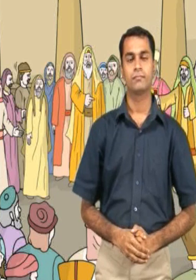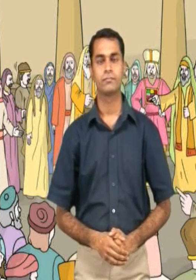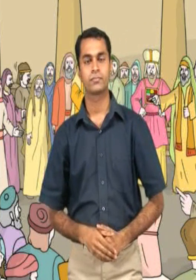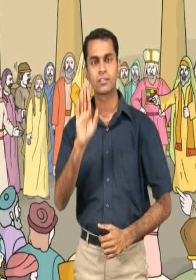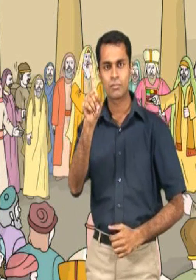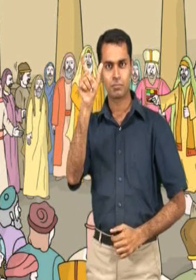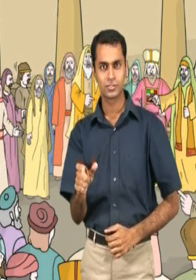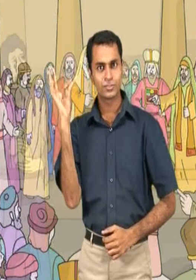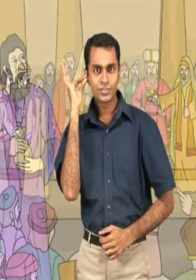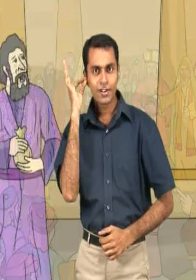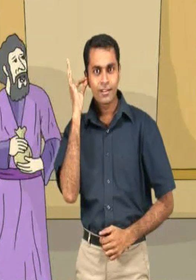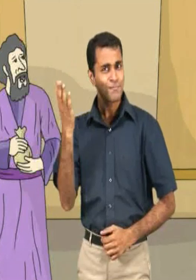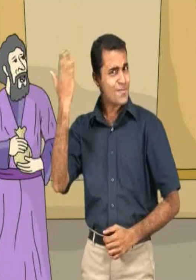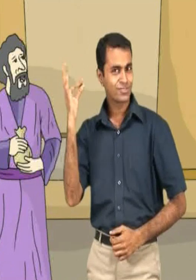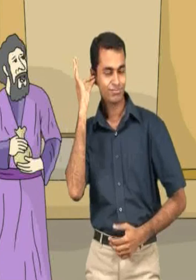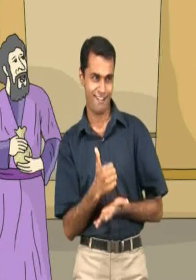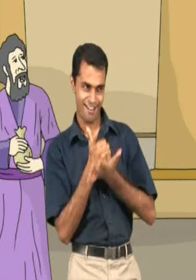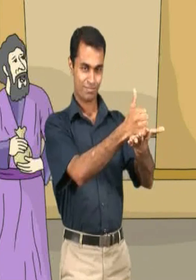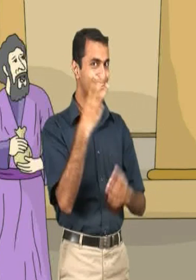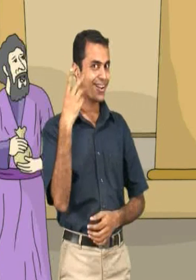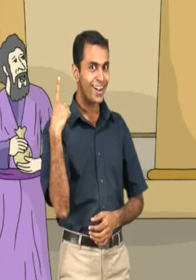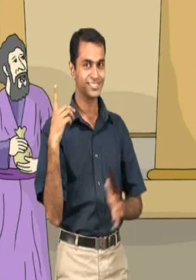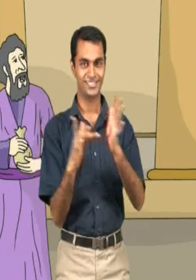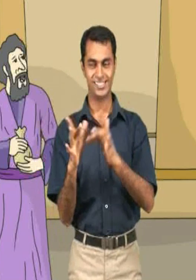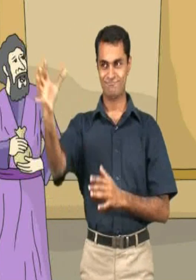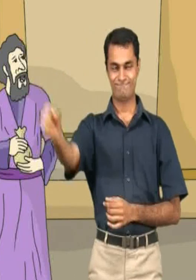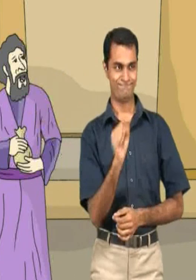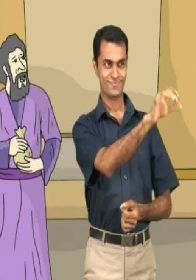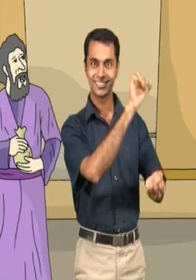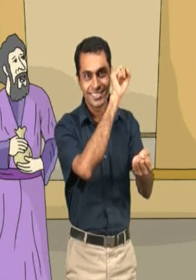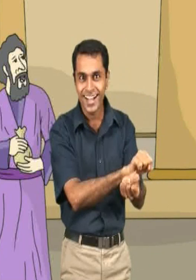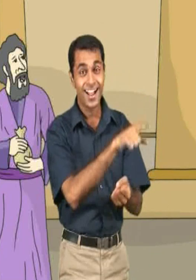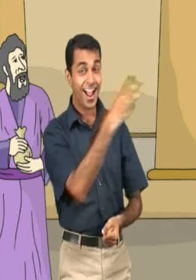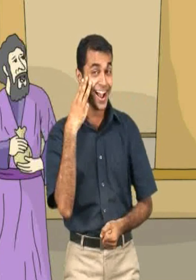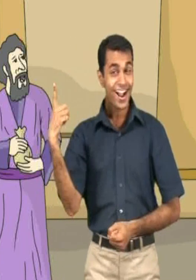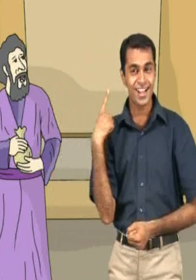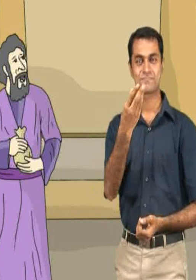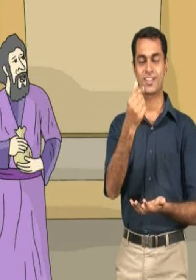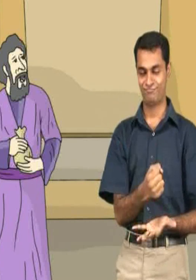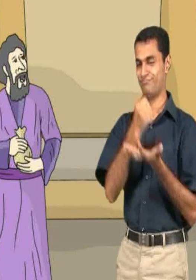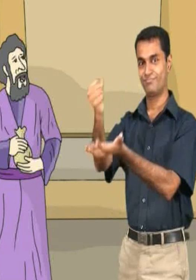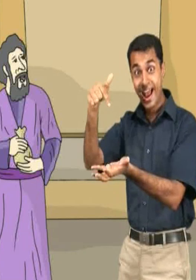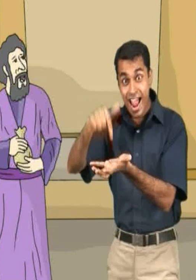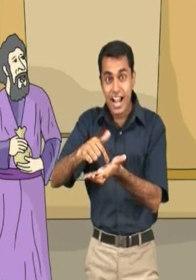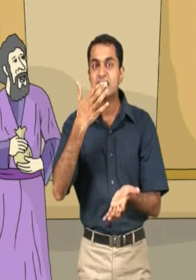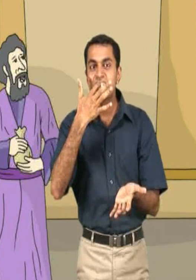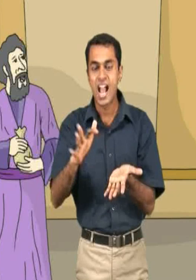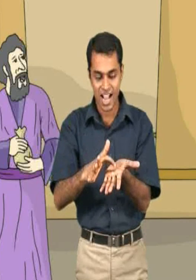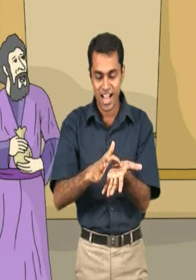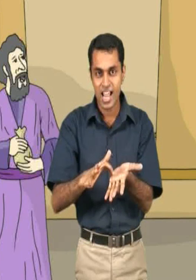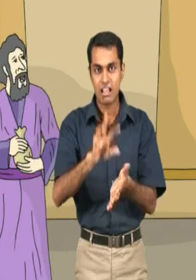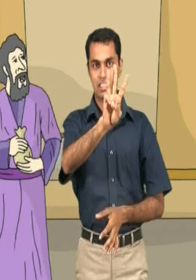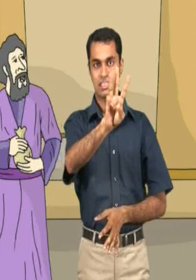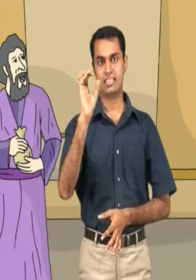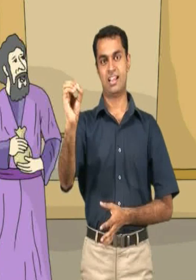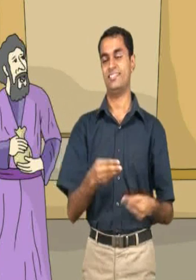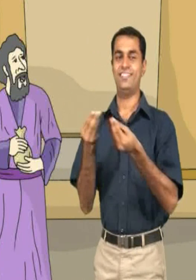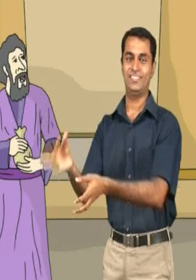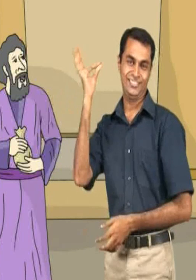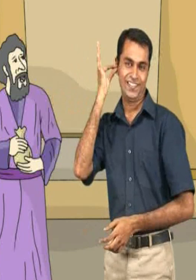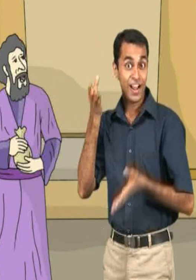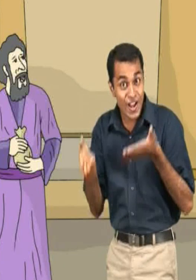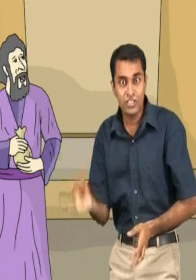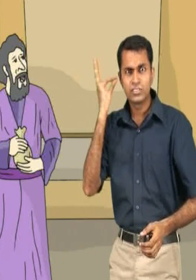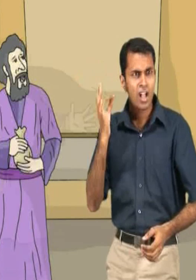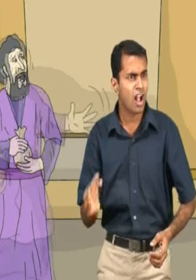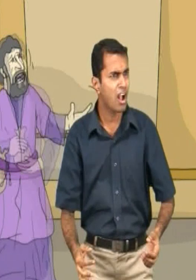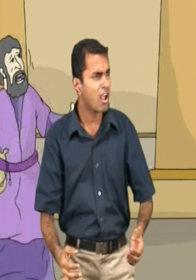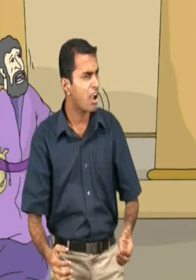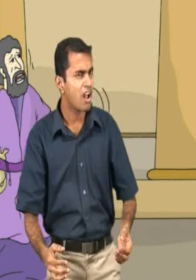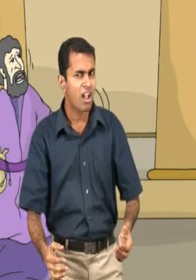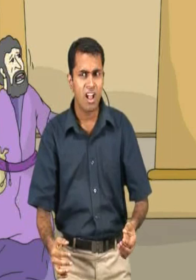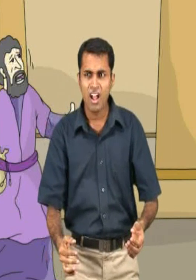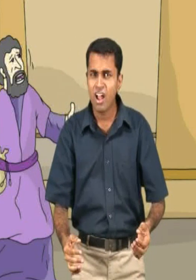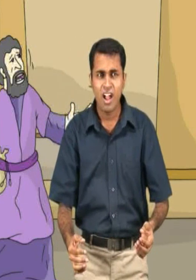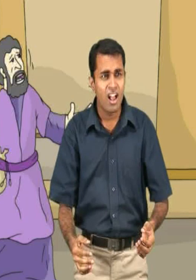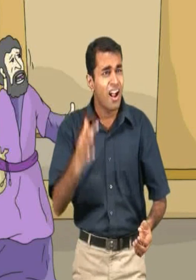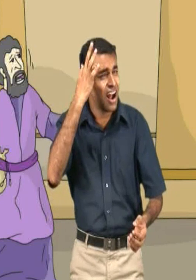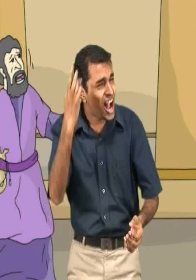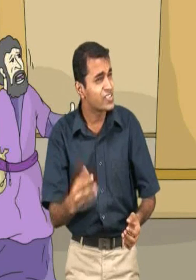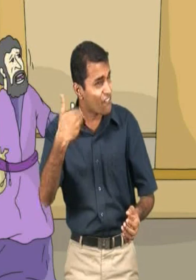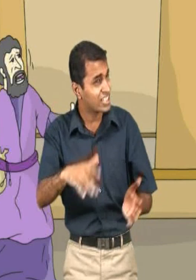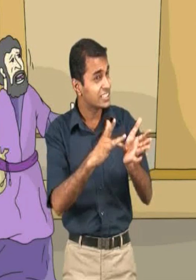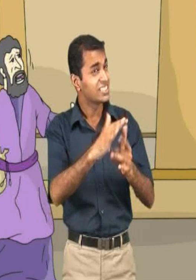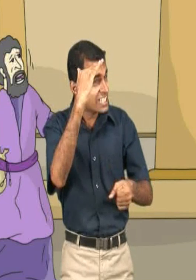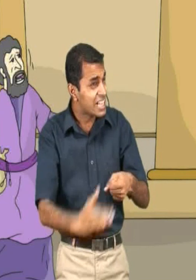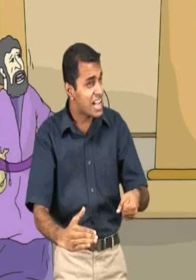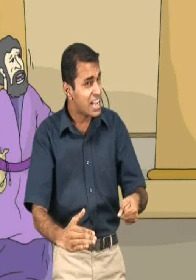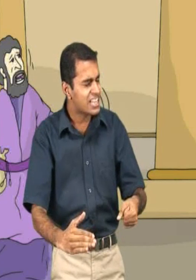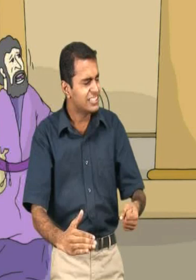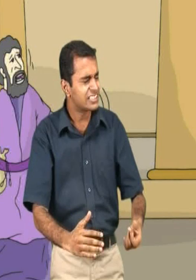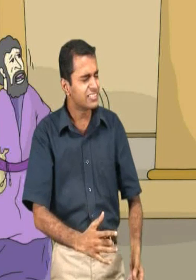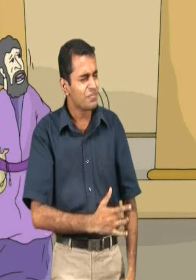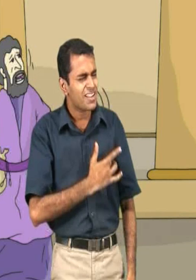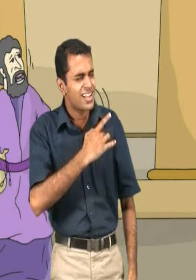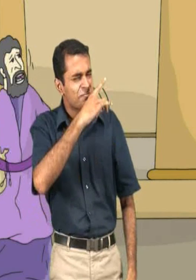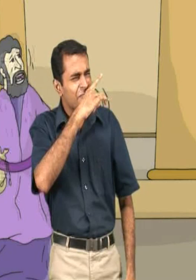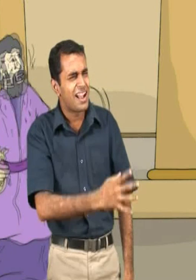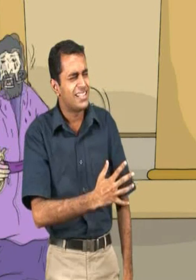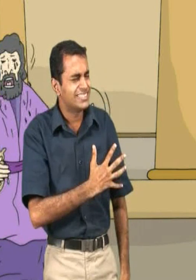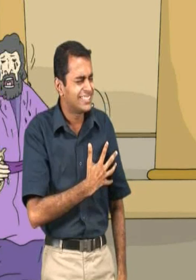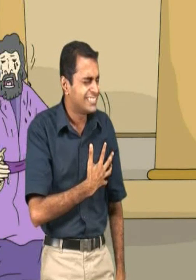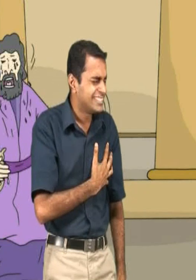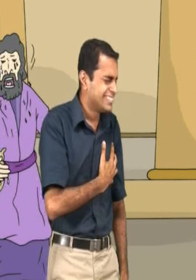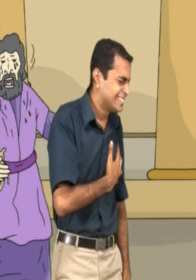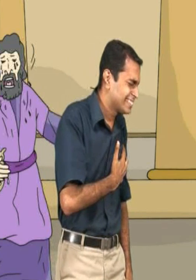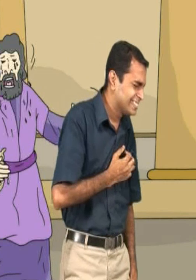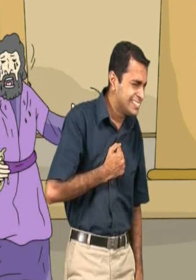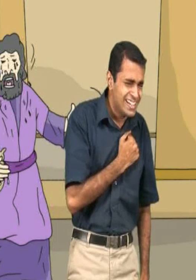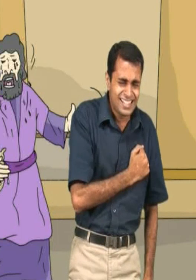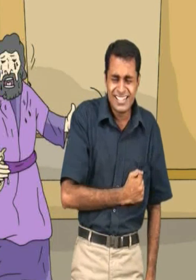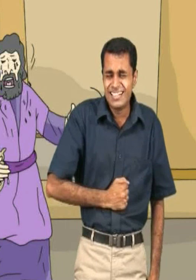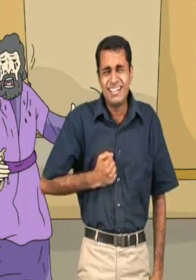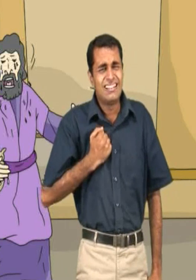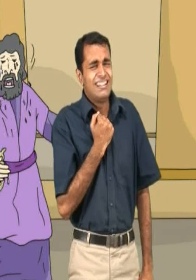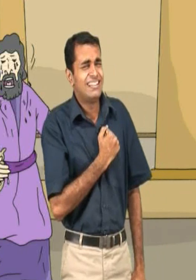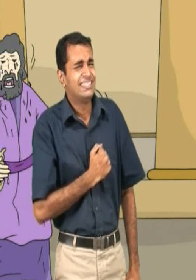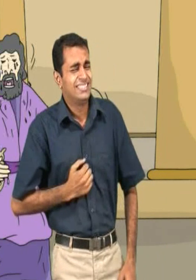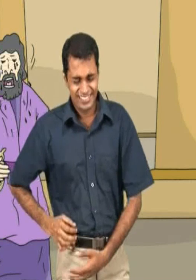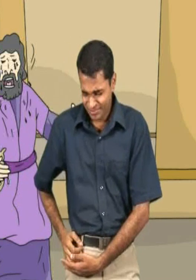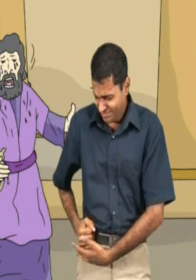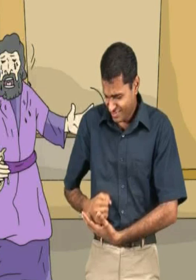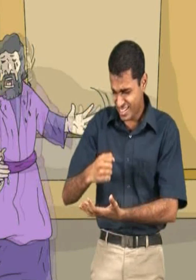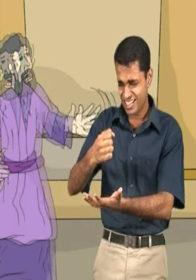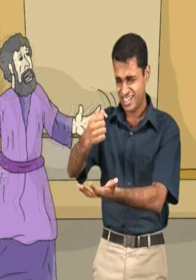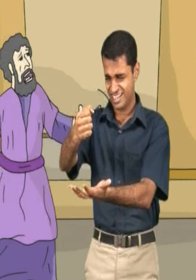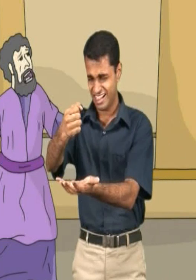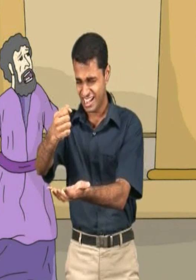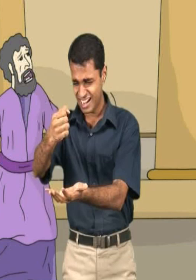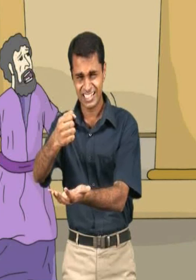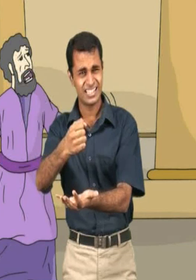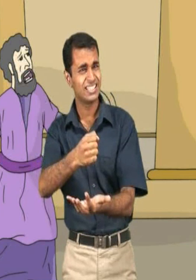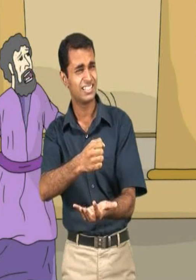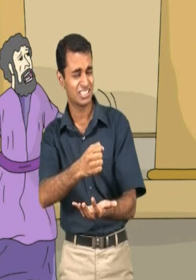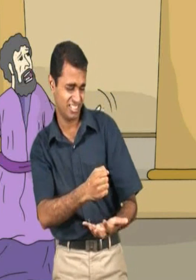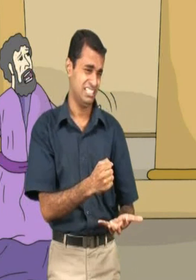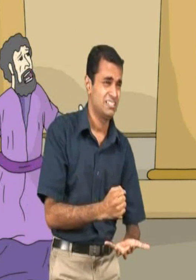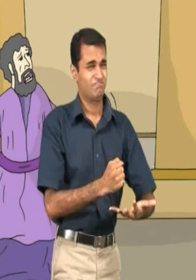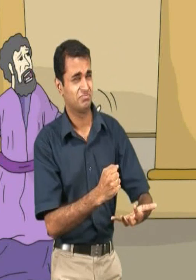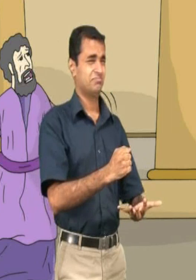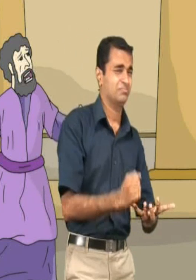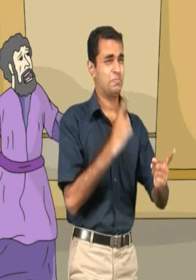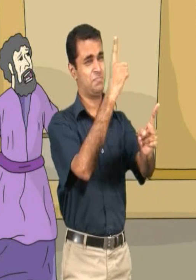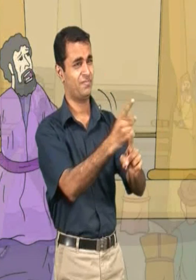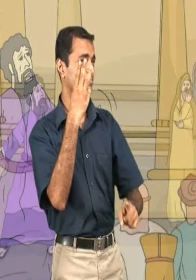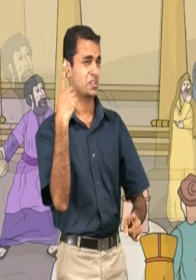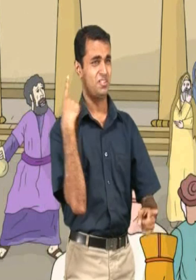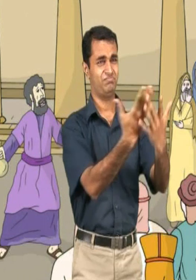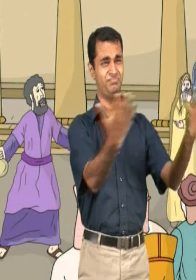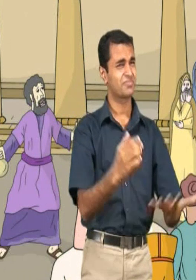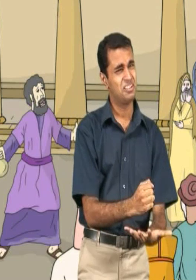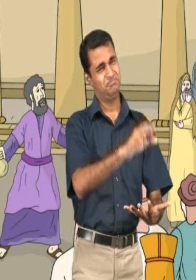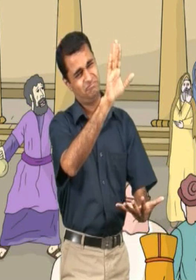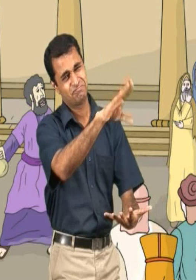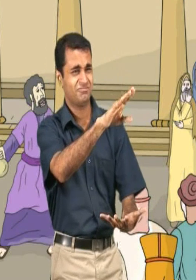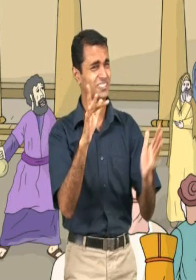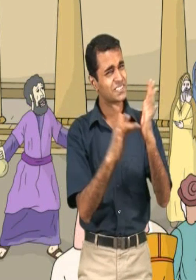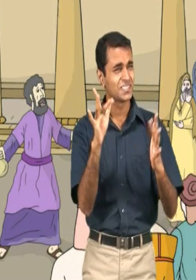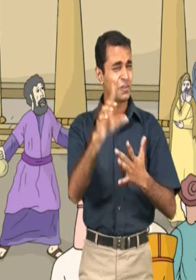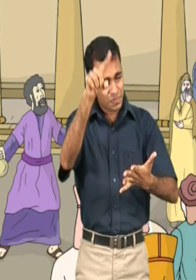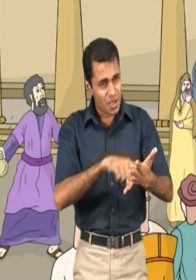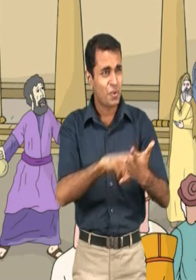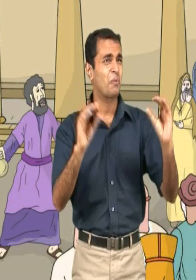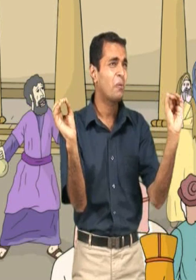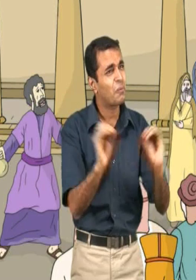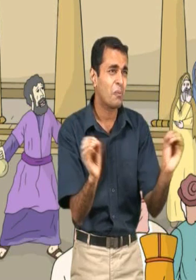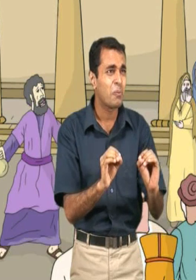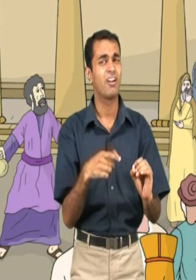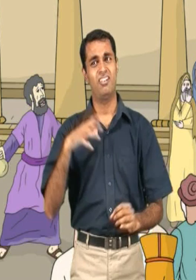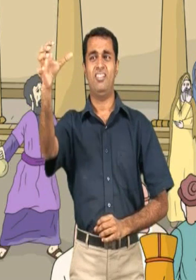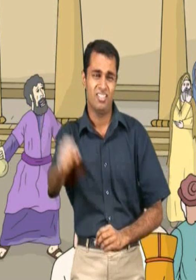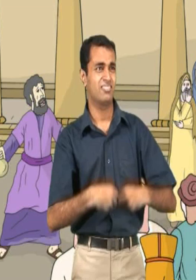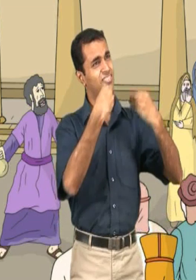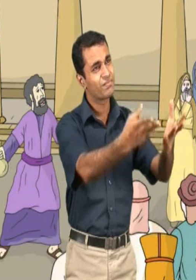When Judas, who had betrayed Him, saw that Jesus was condemned, he was filled with remorse and returned the thirty pieces of silver to the chief priests and elders.